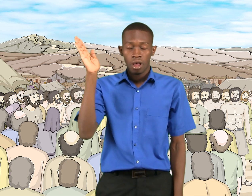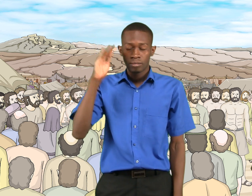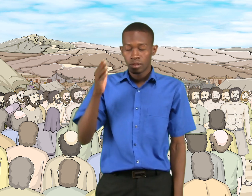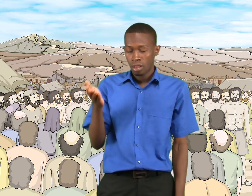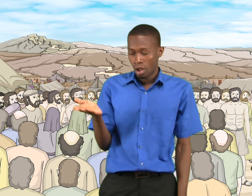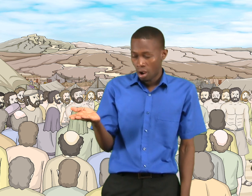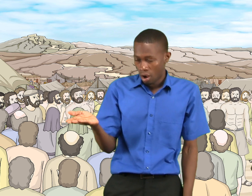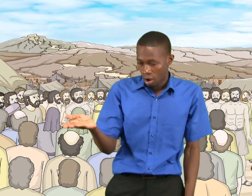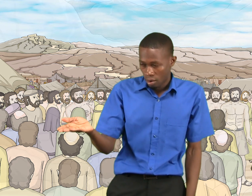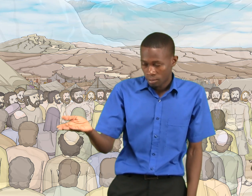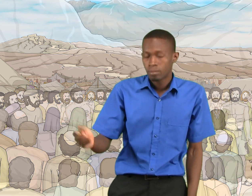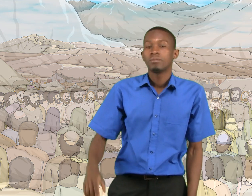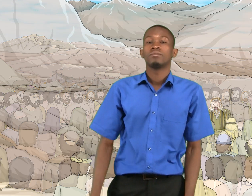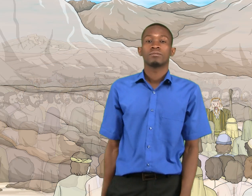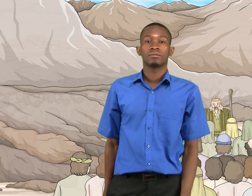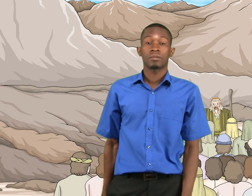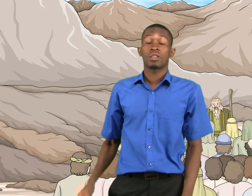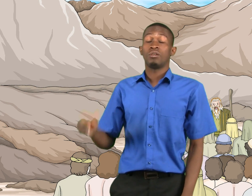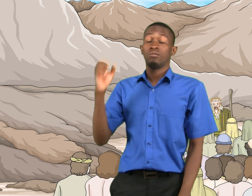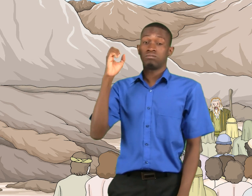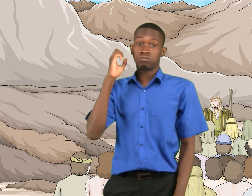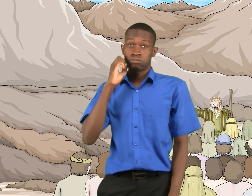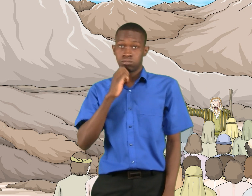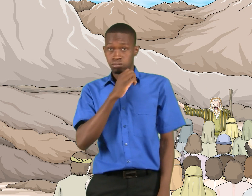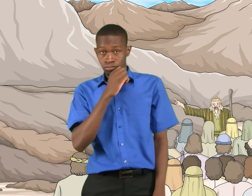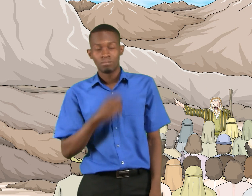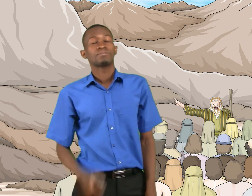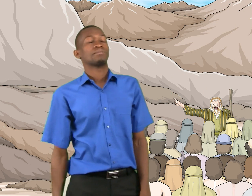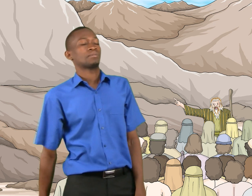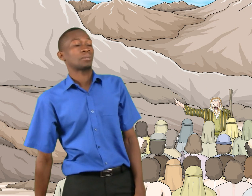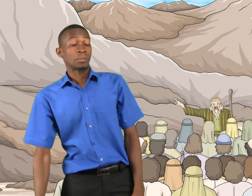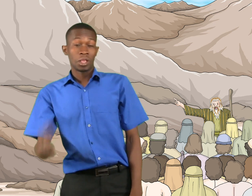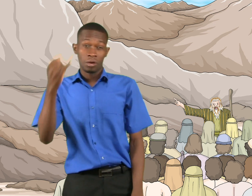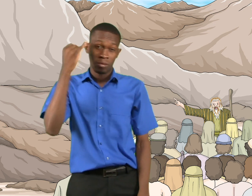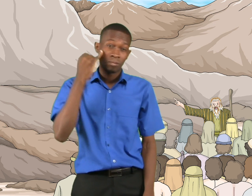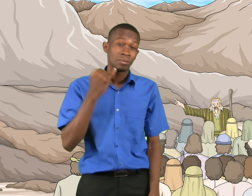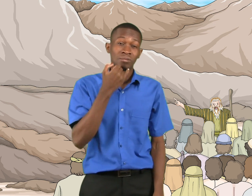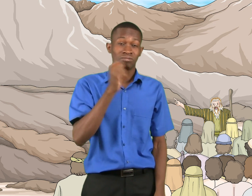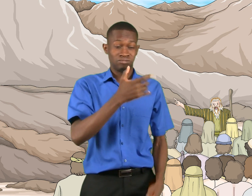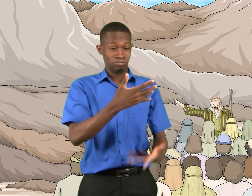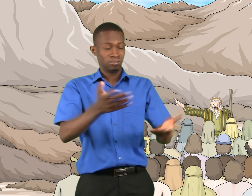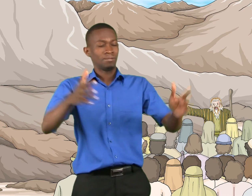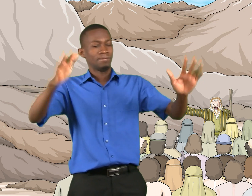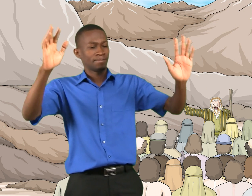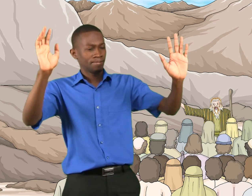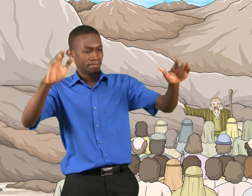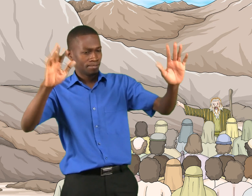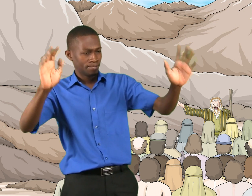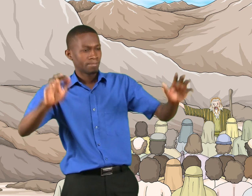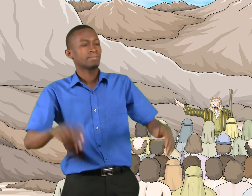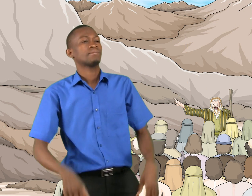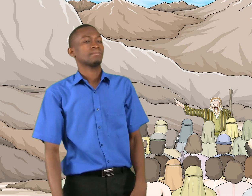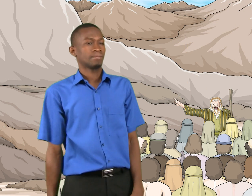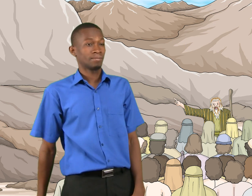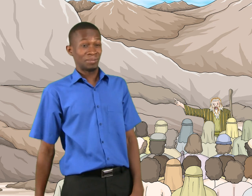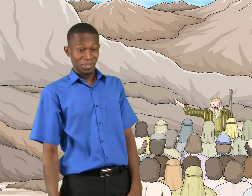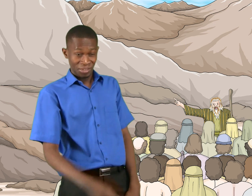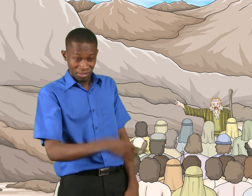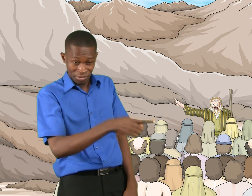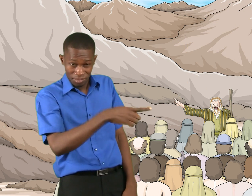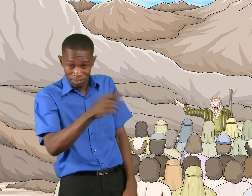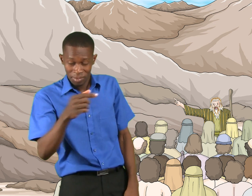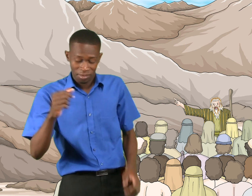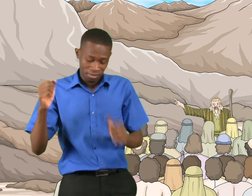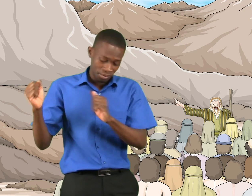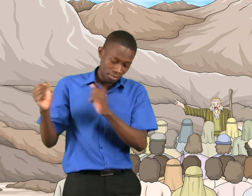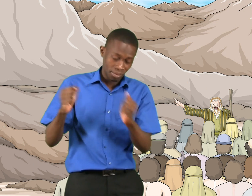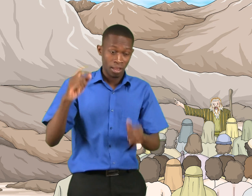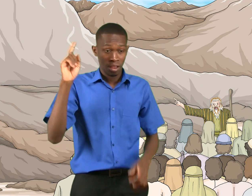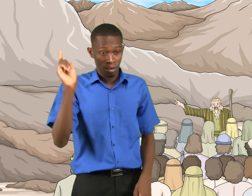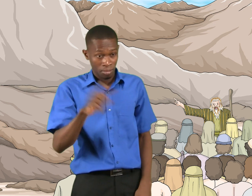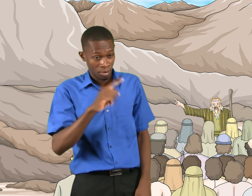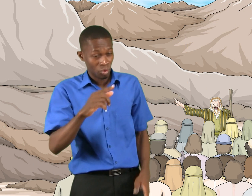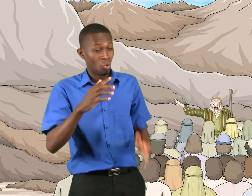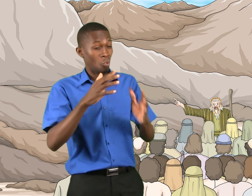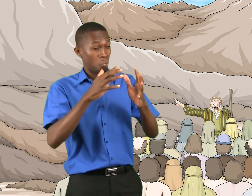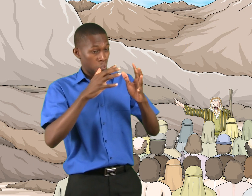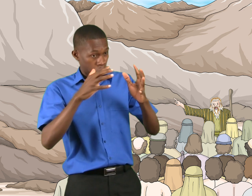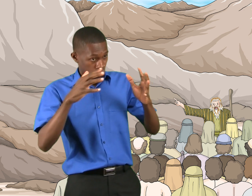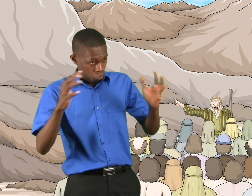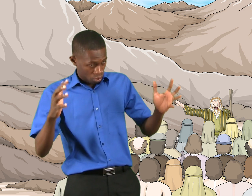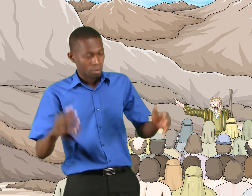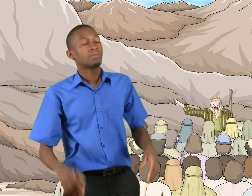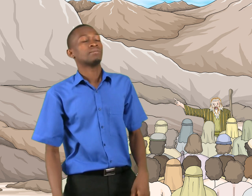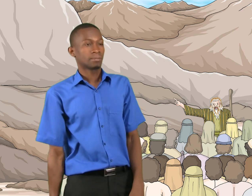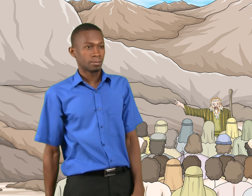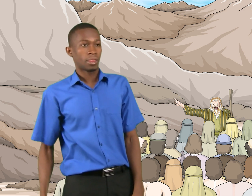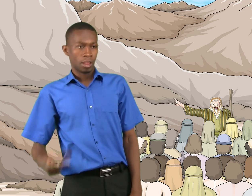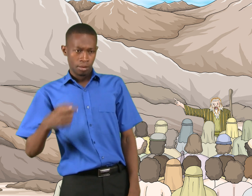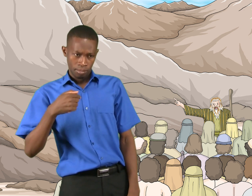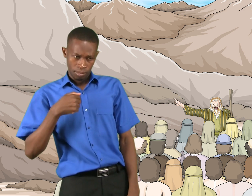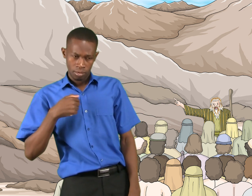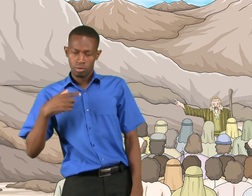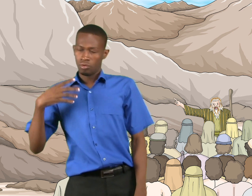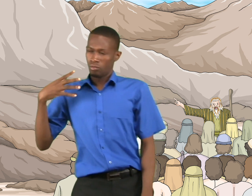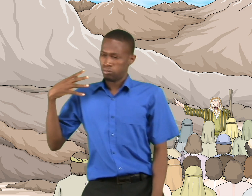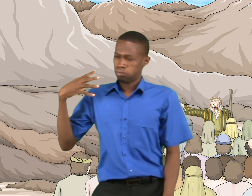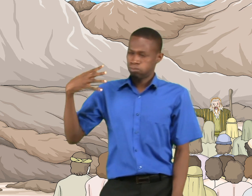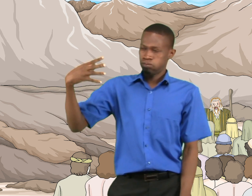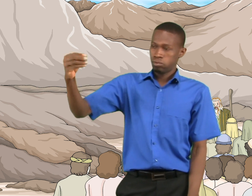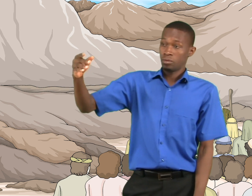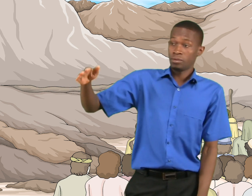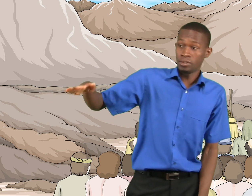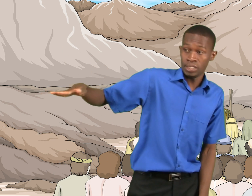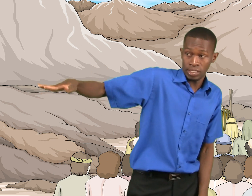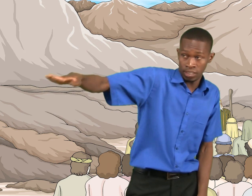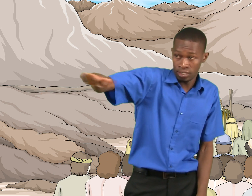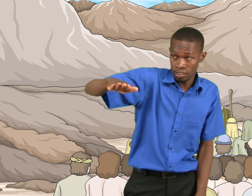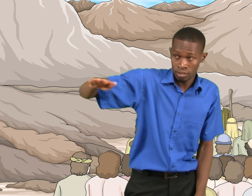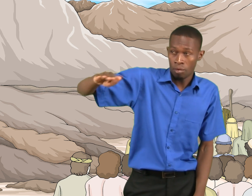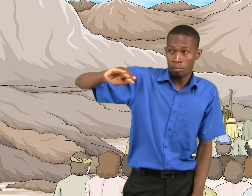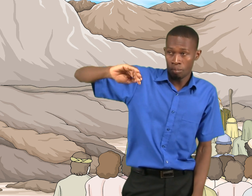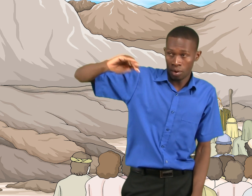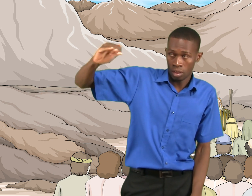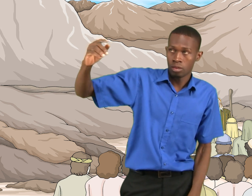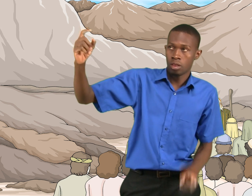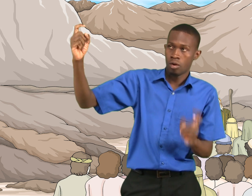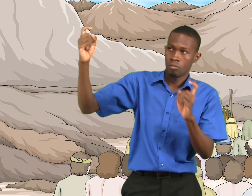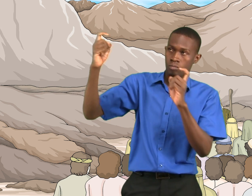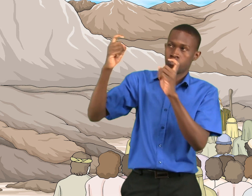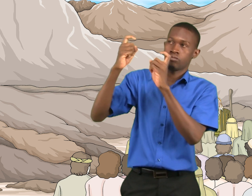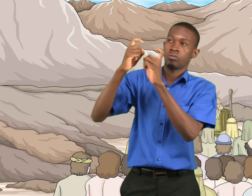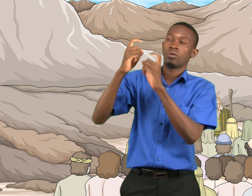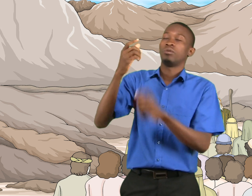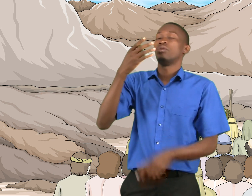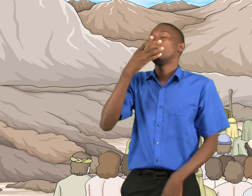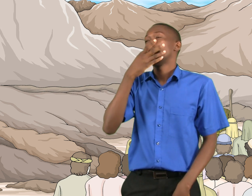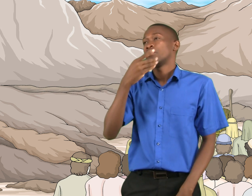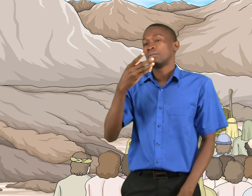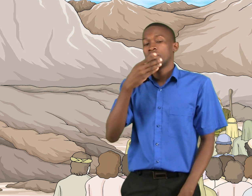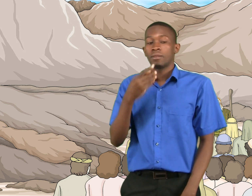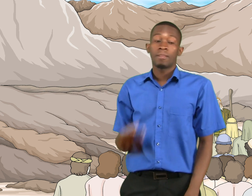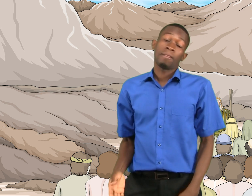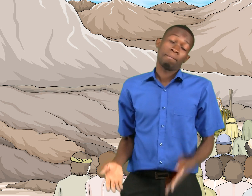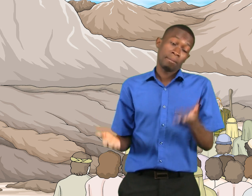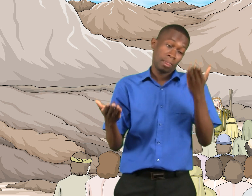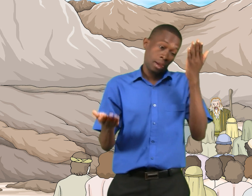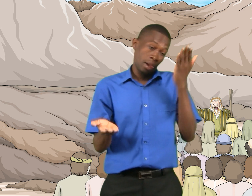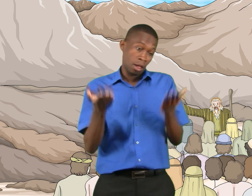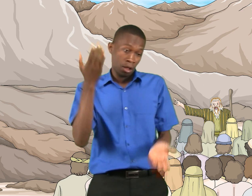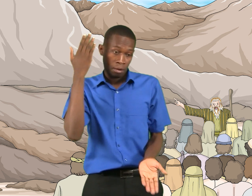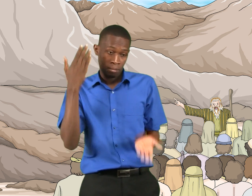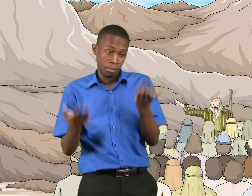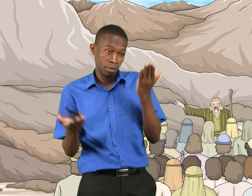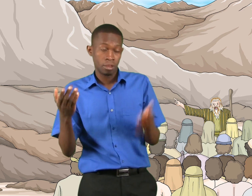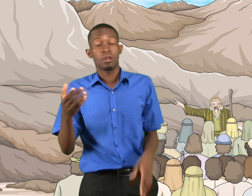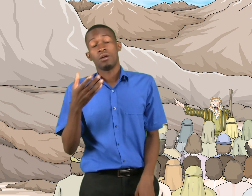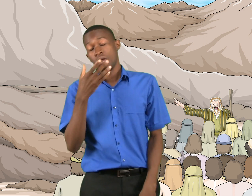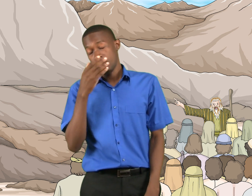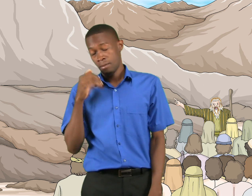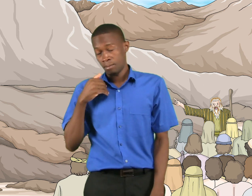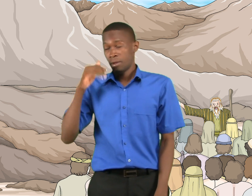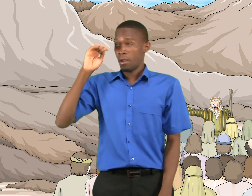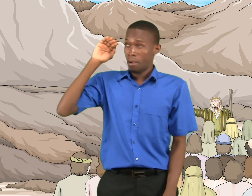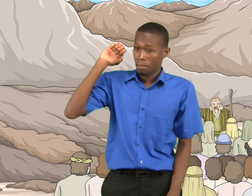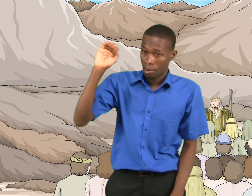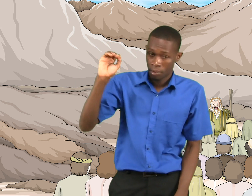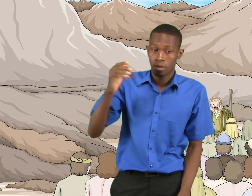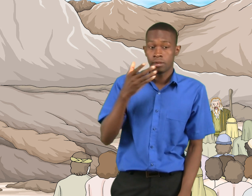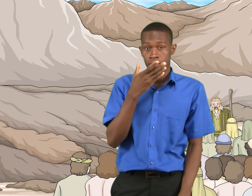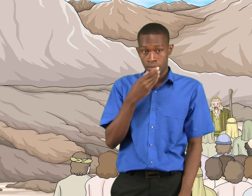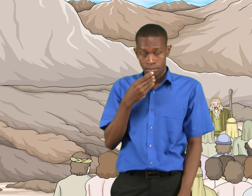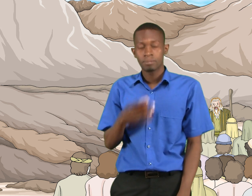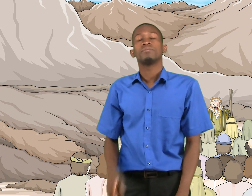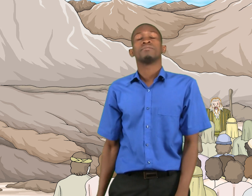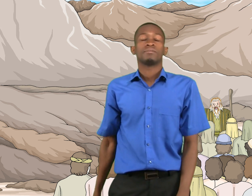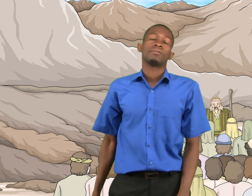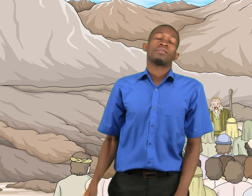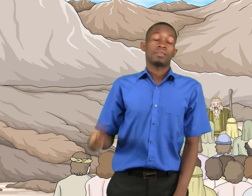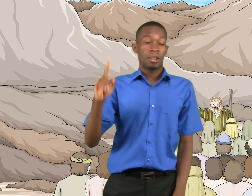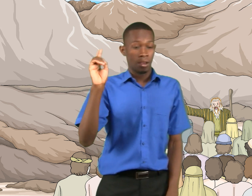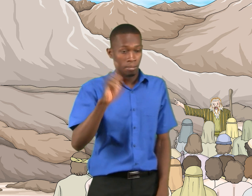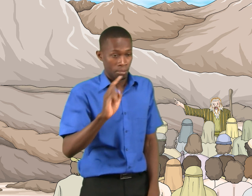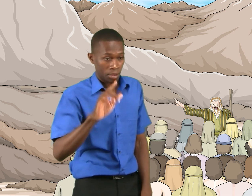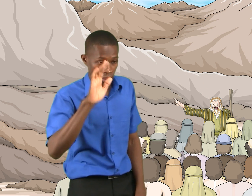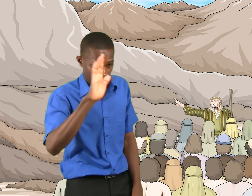The next day Moses said to the people, “You have committed a great sin.